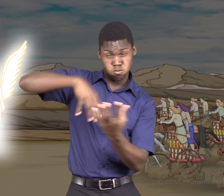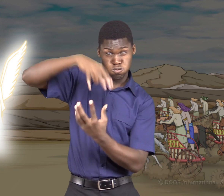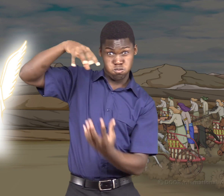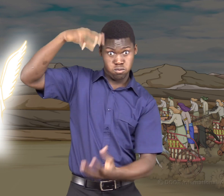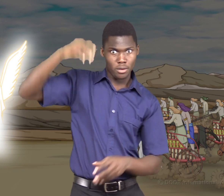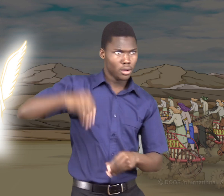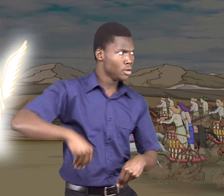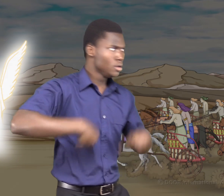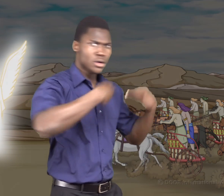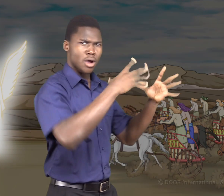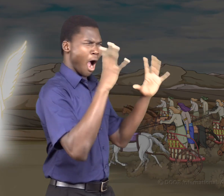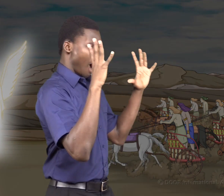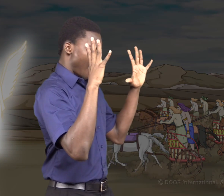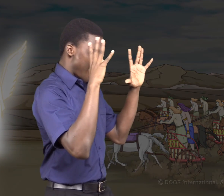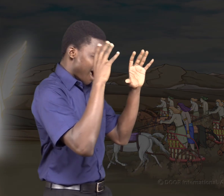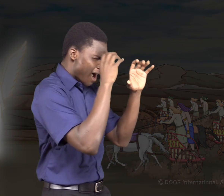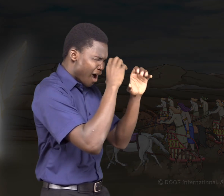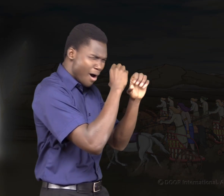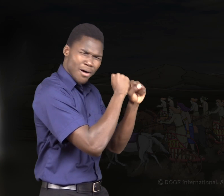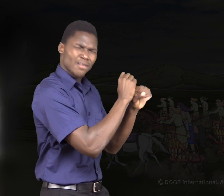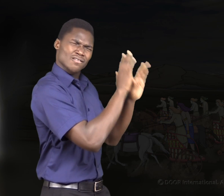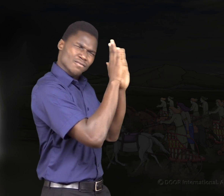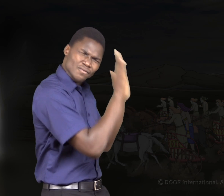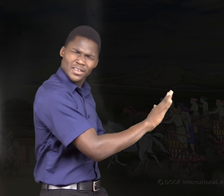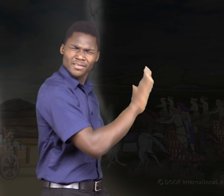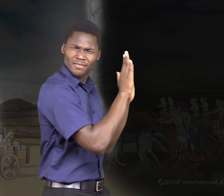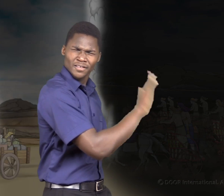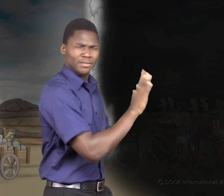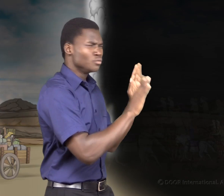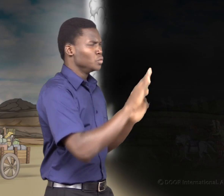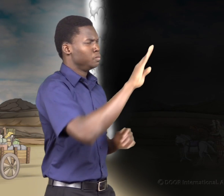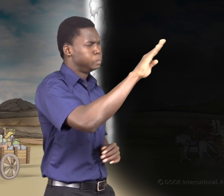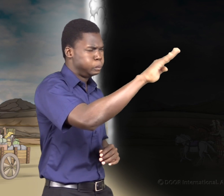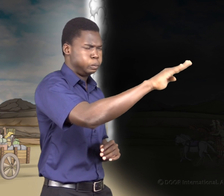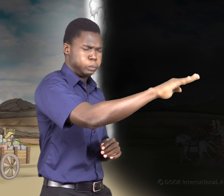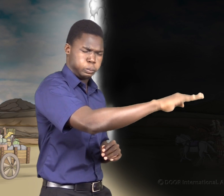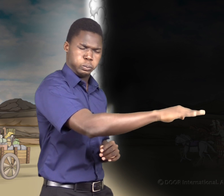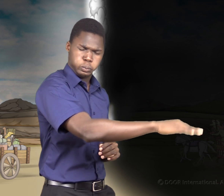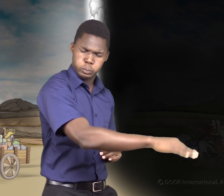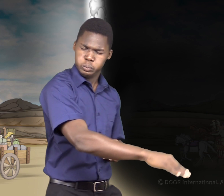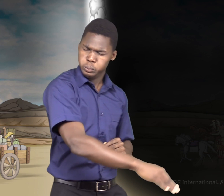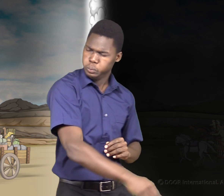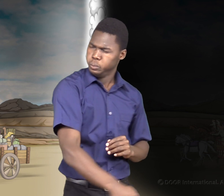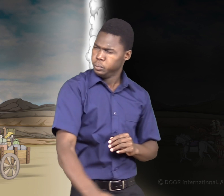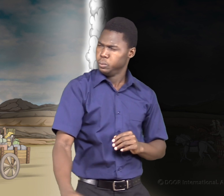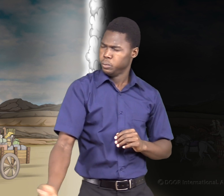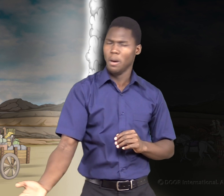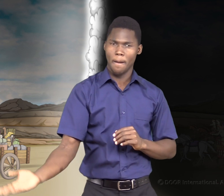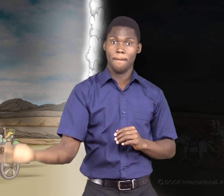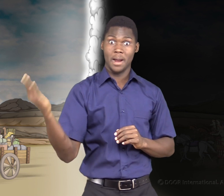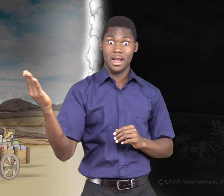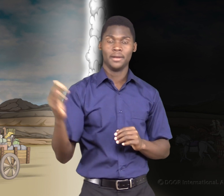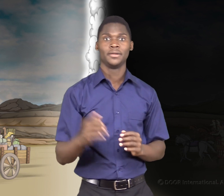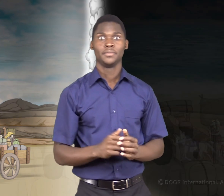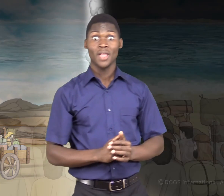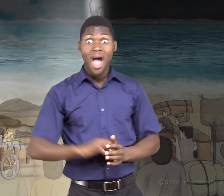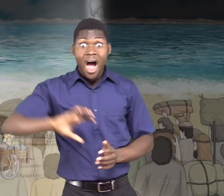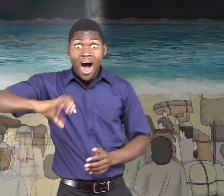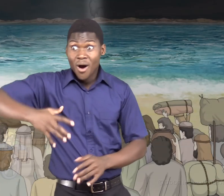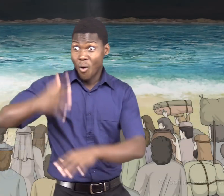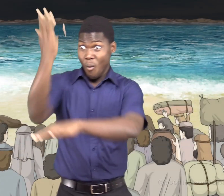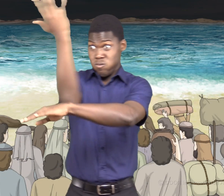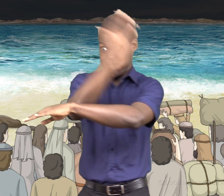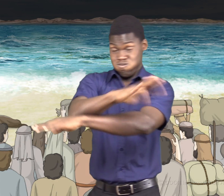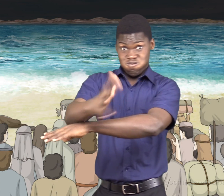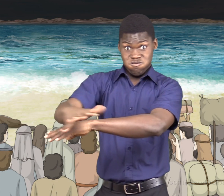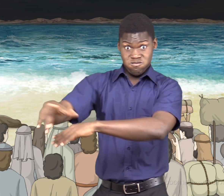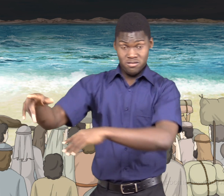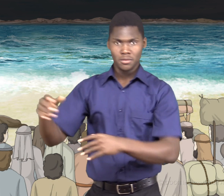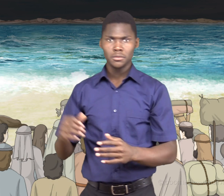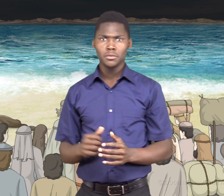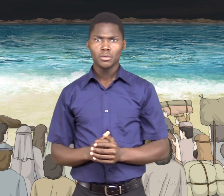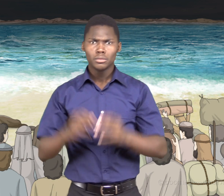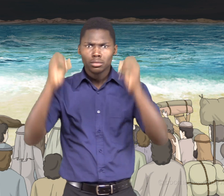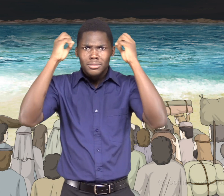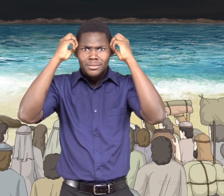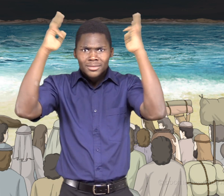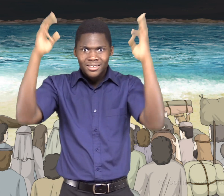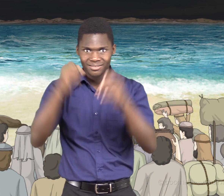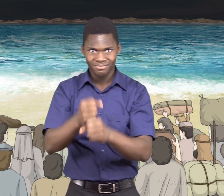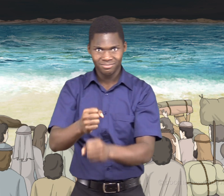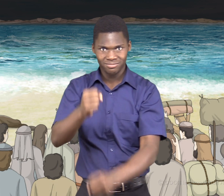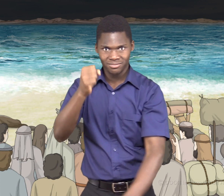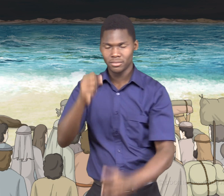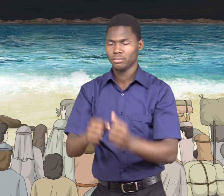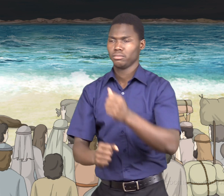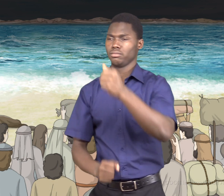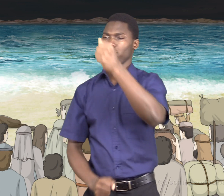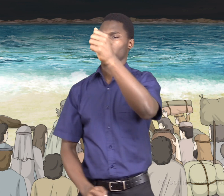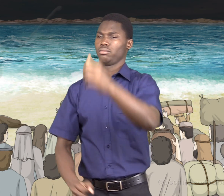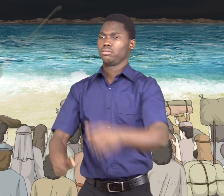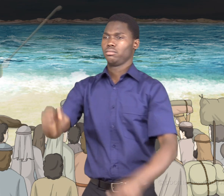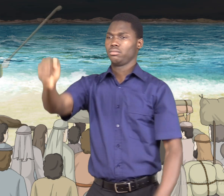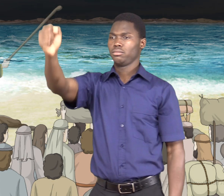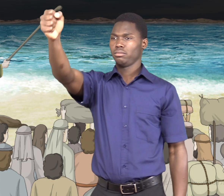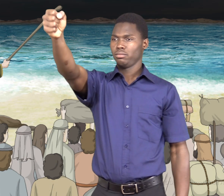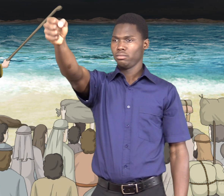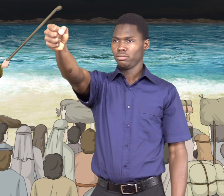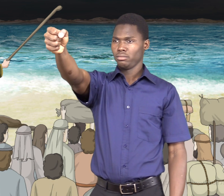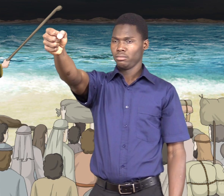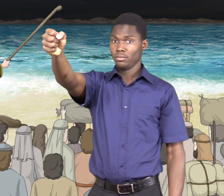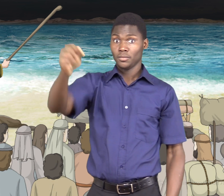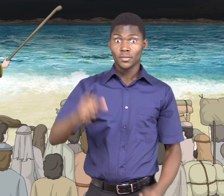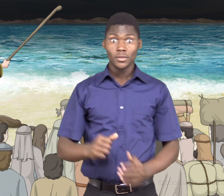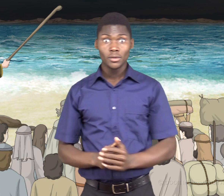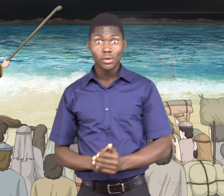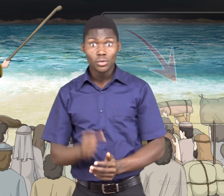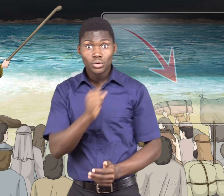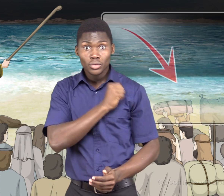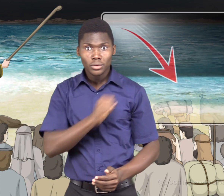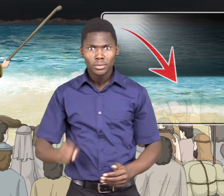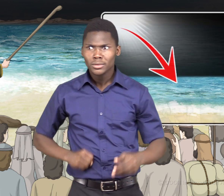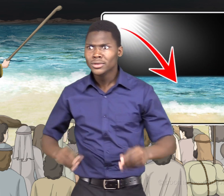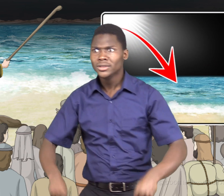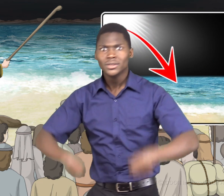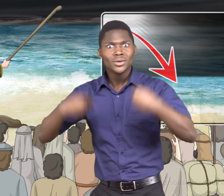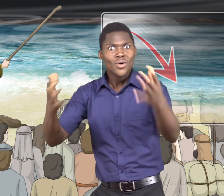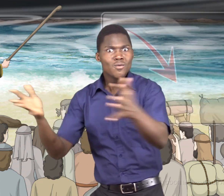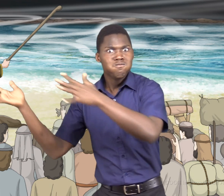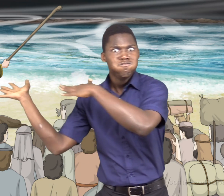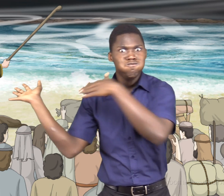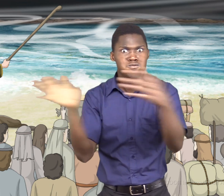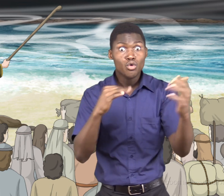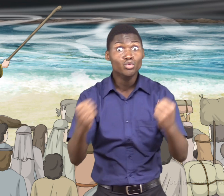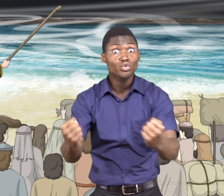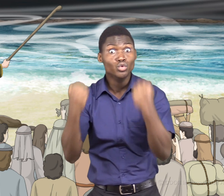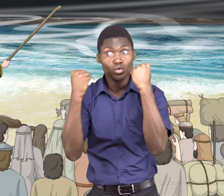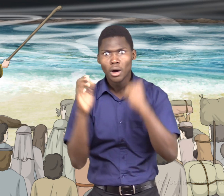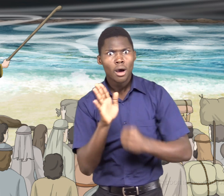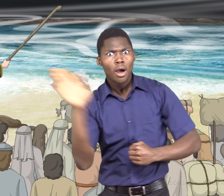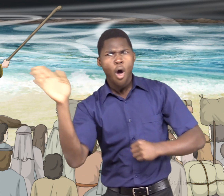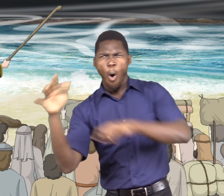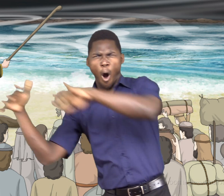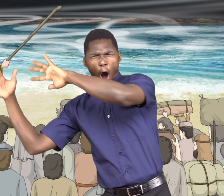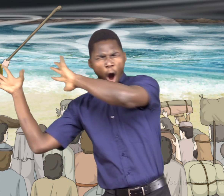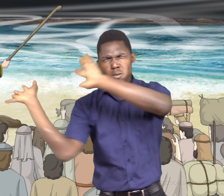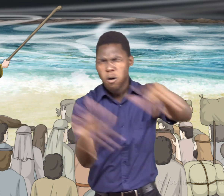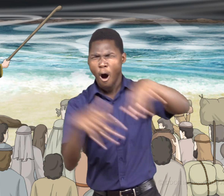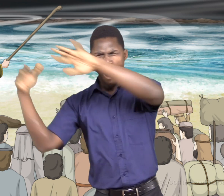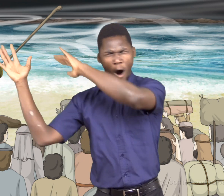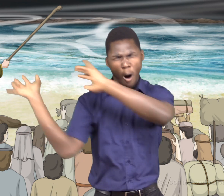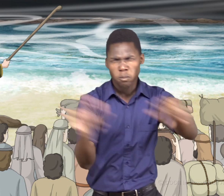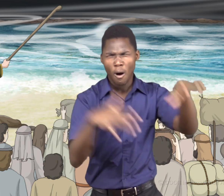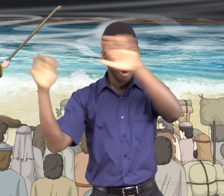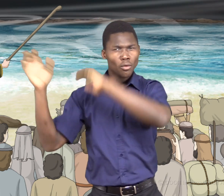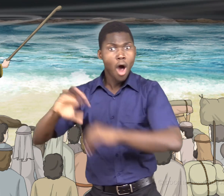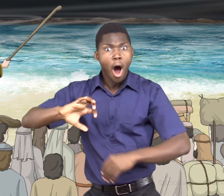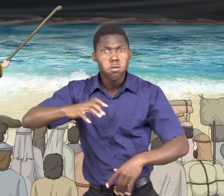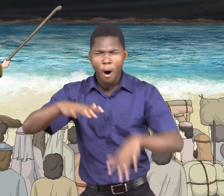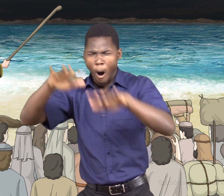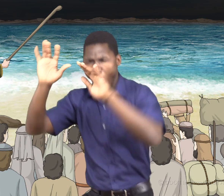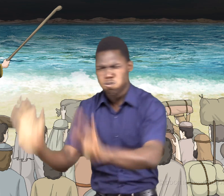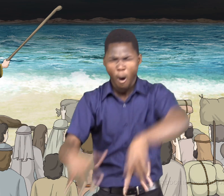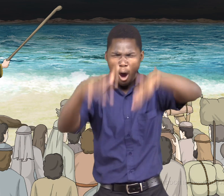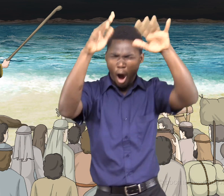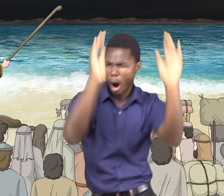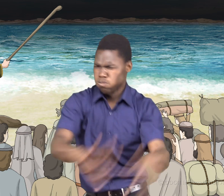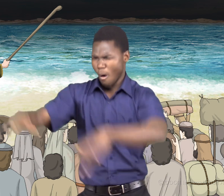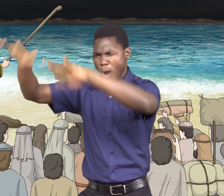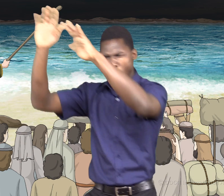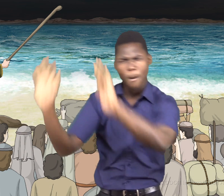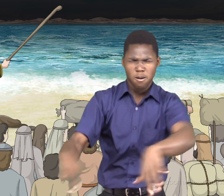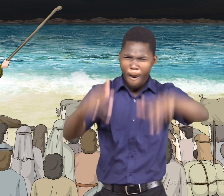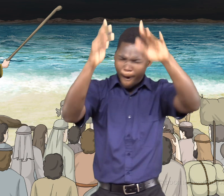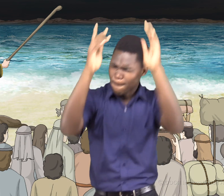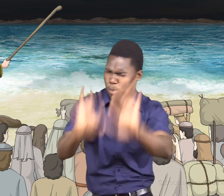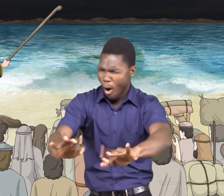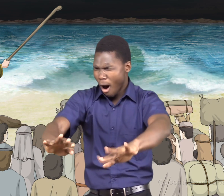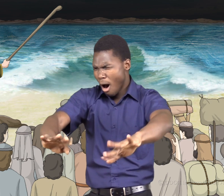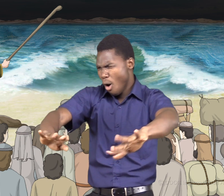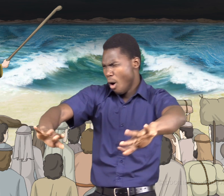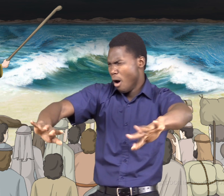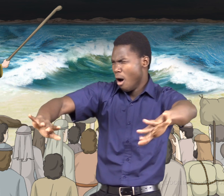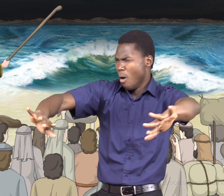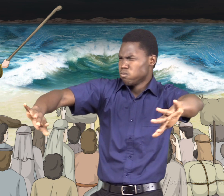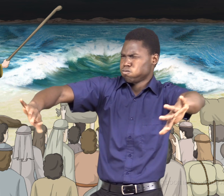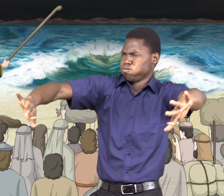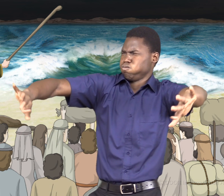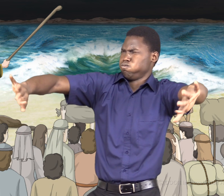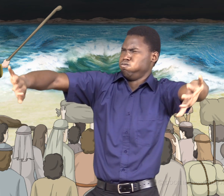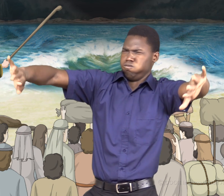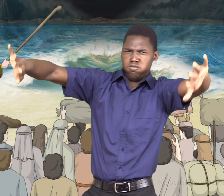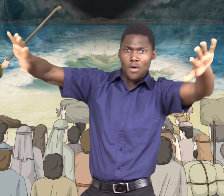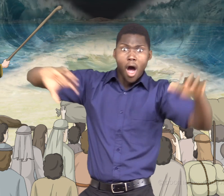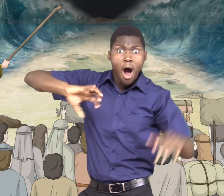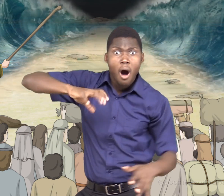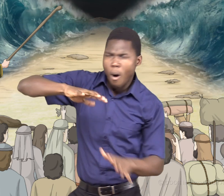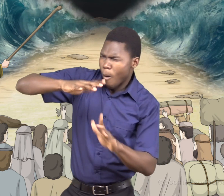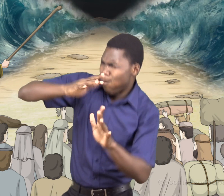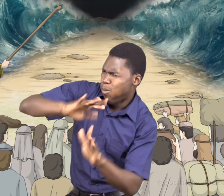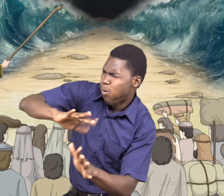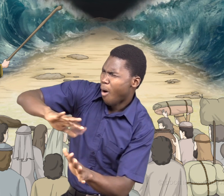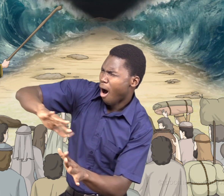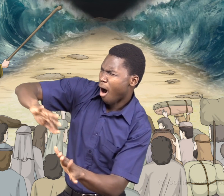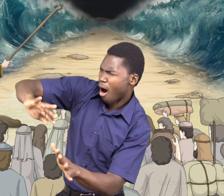The cloud was there in the darkness, but it lit up the night. So all night long neither camp went near the other. Then Moses stretched out his hand over the sea, and all that night the LORD drove back the sea with a strong east wind that turned it into dry land.